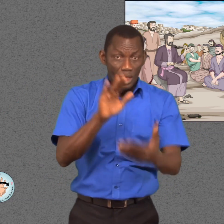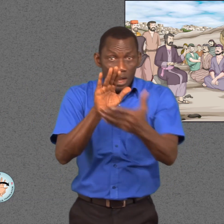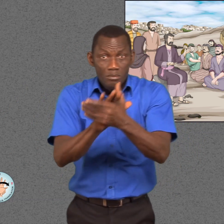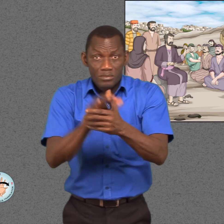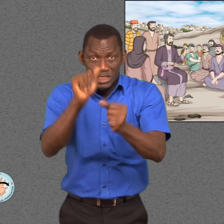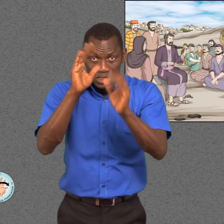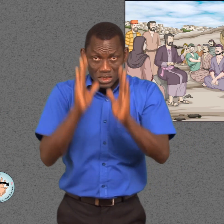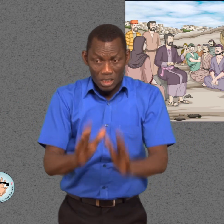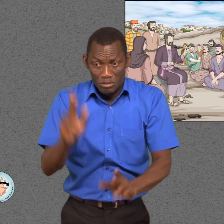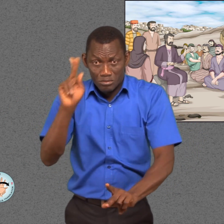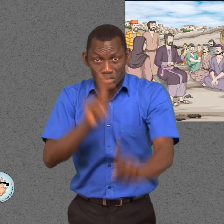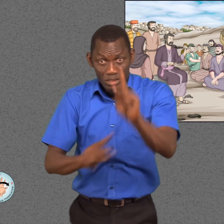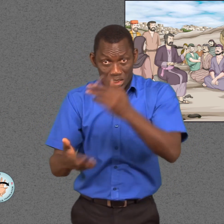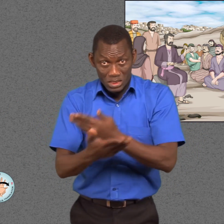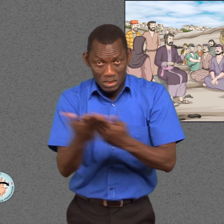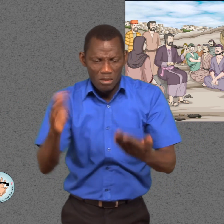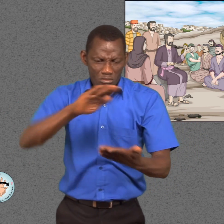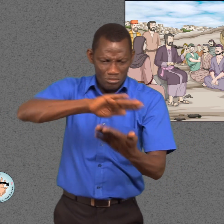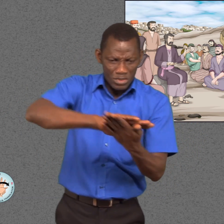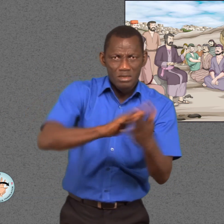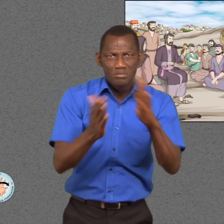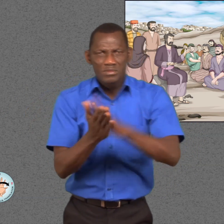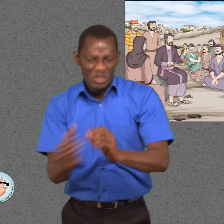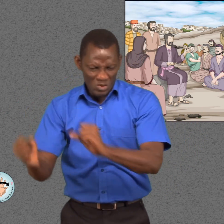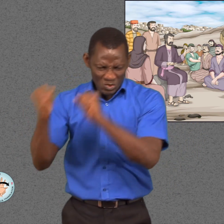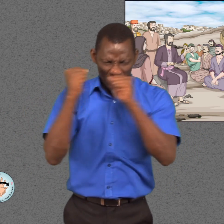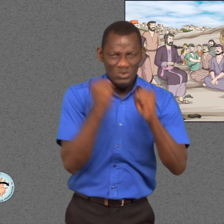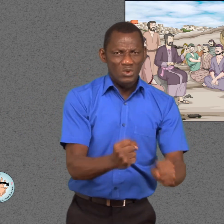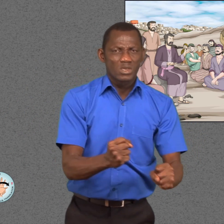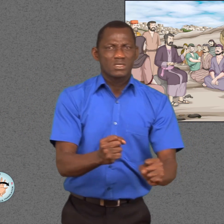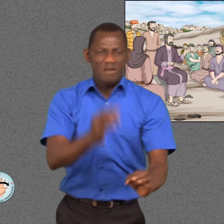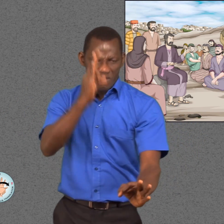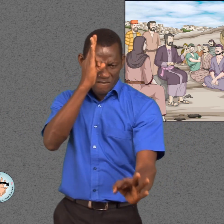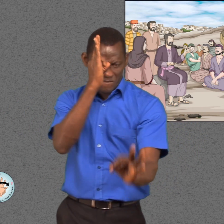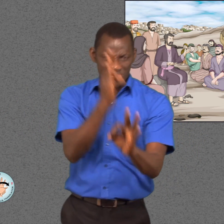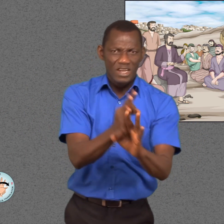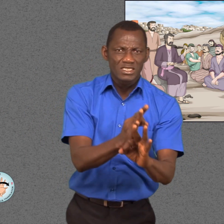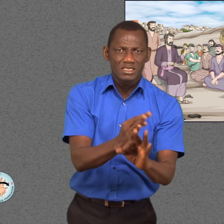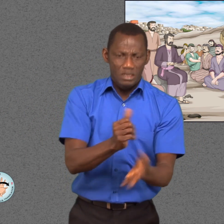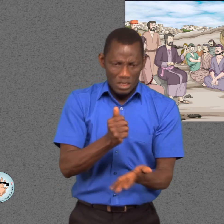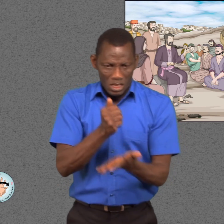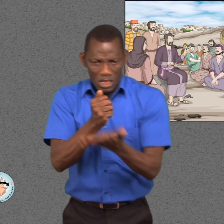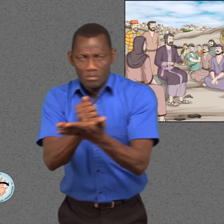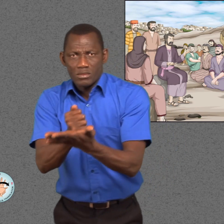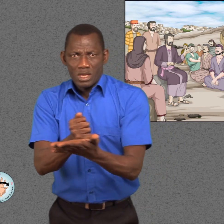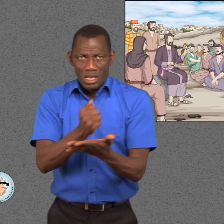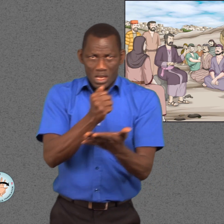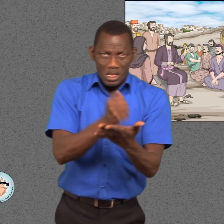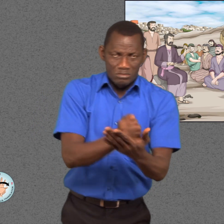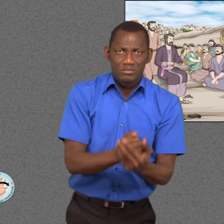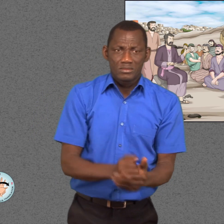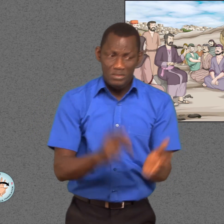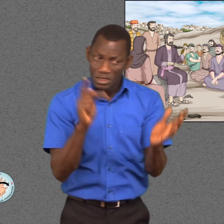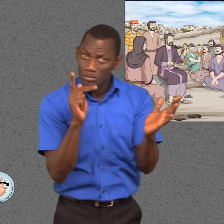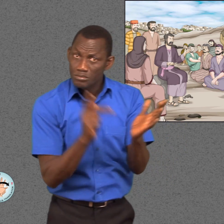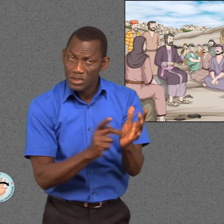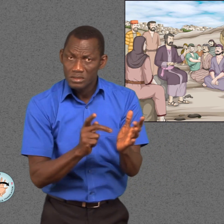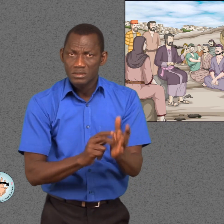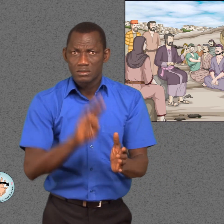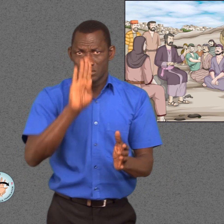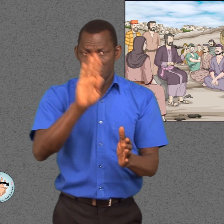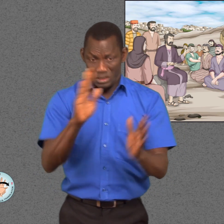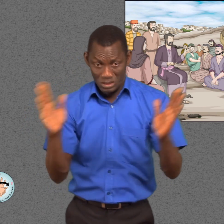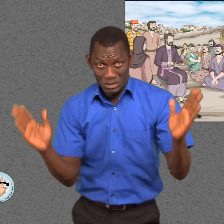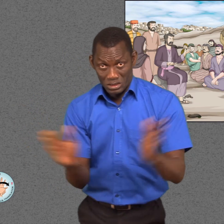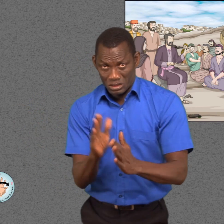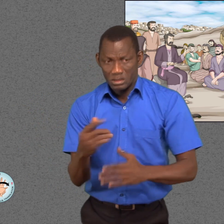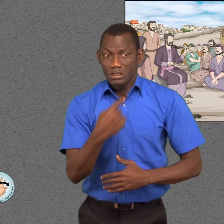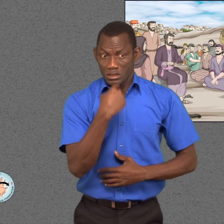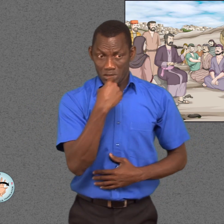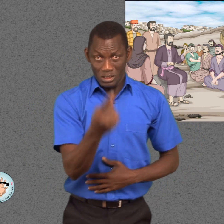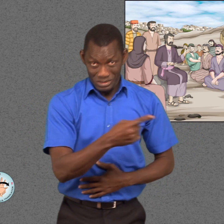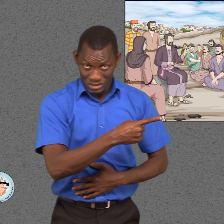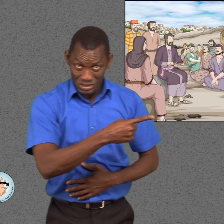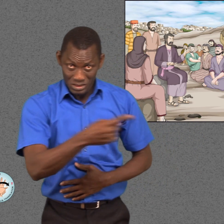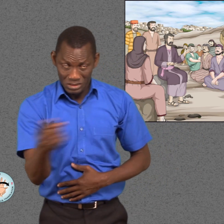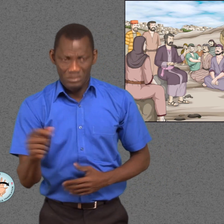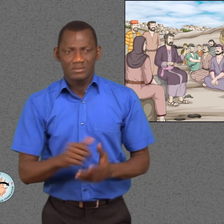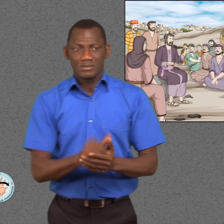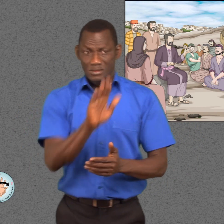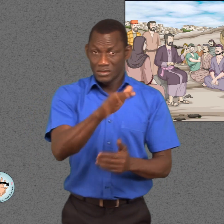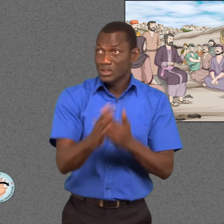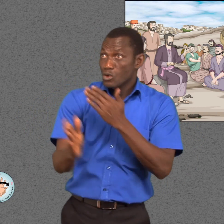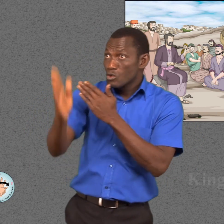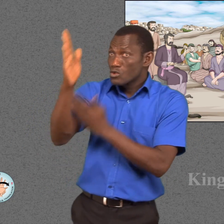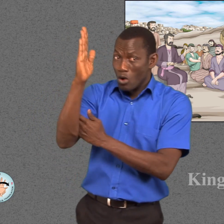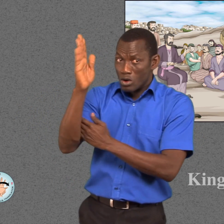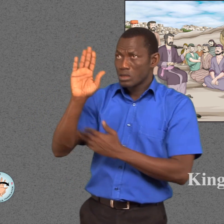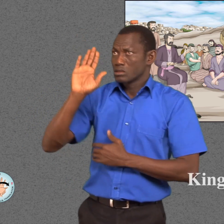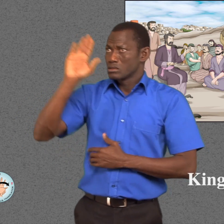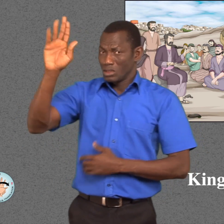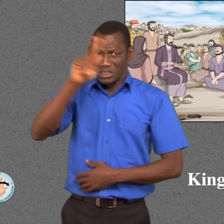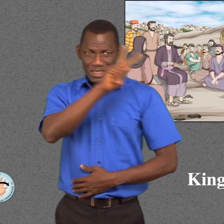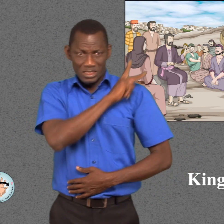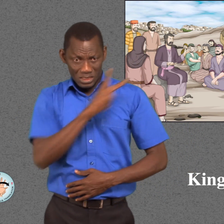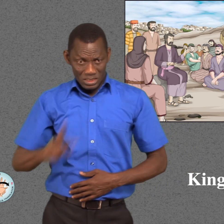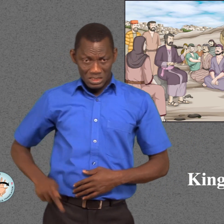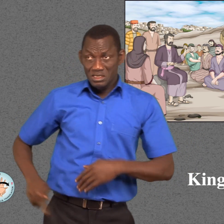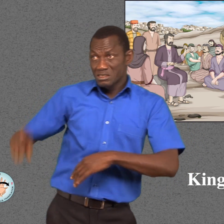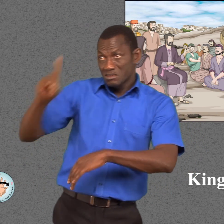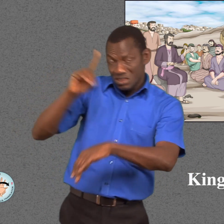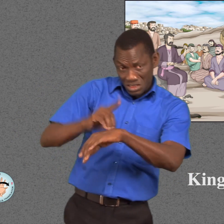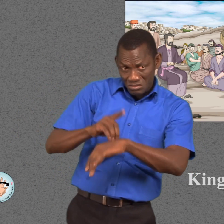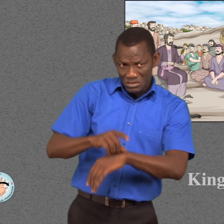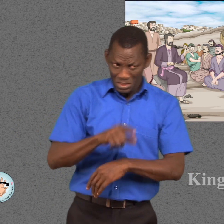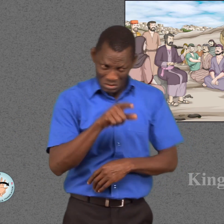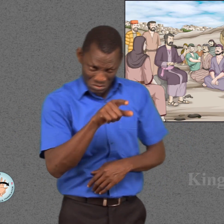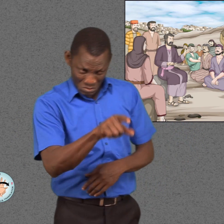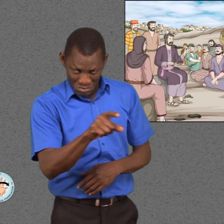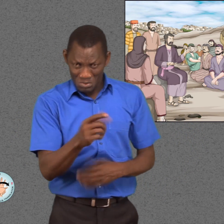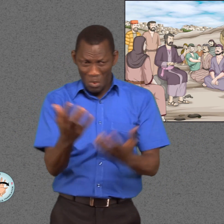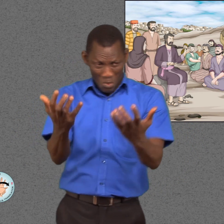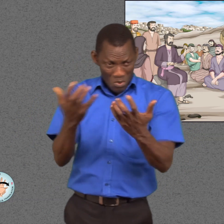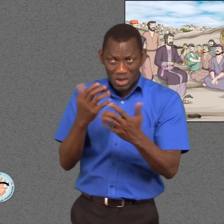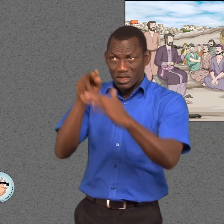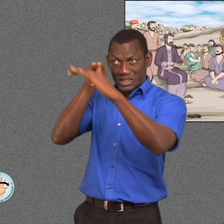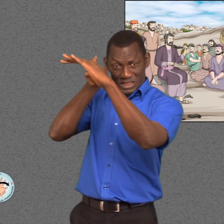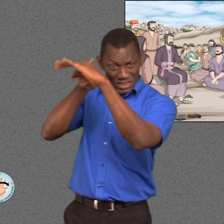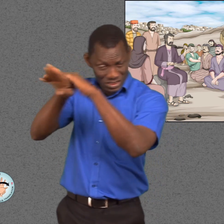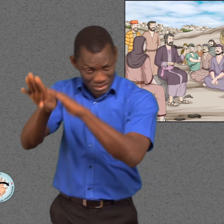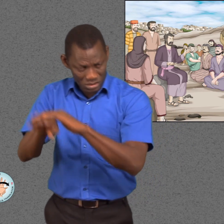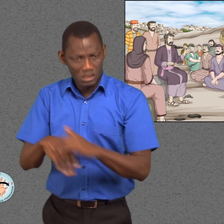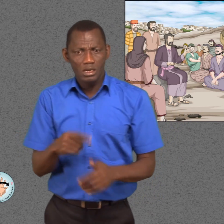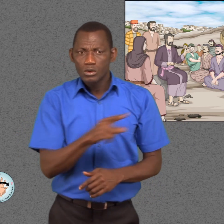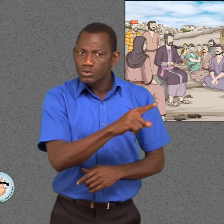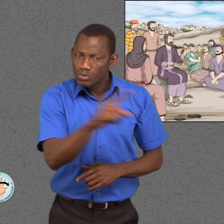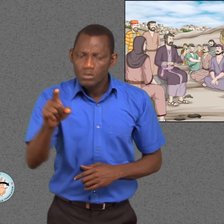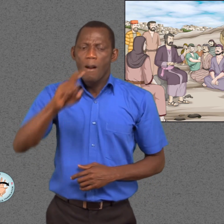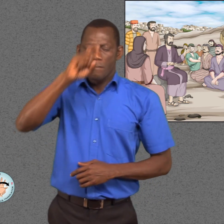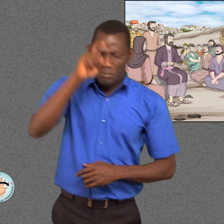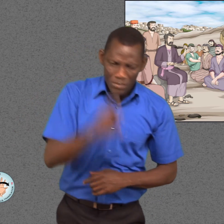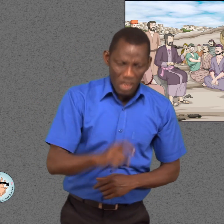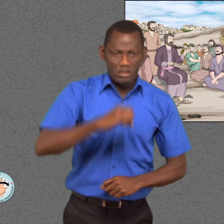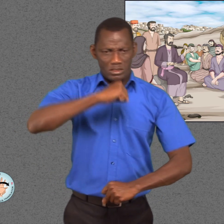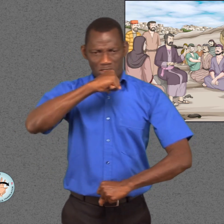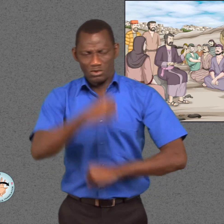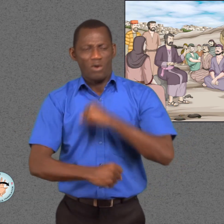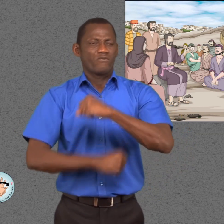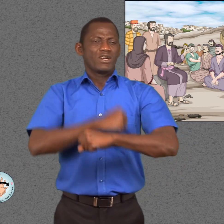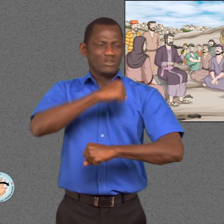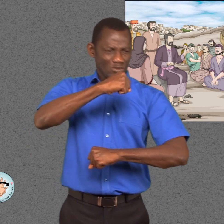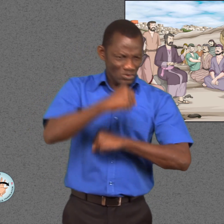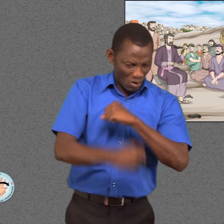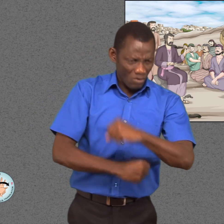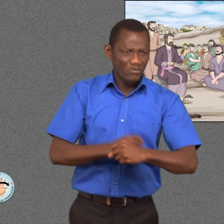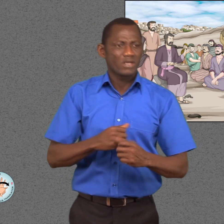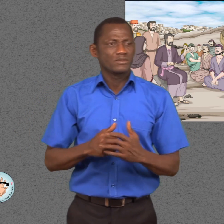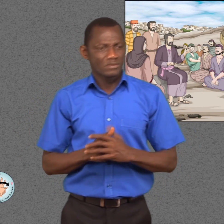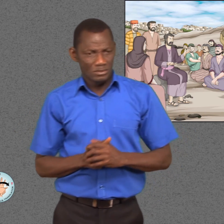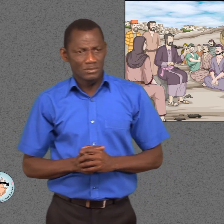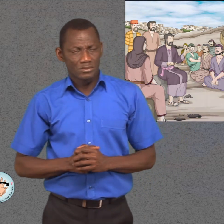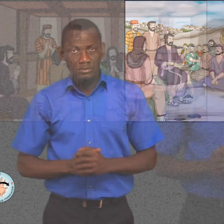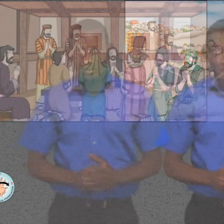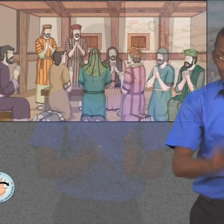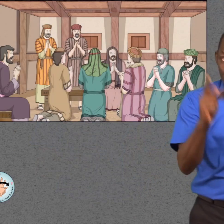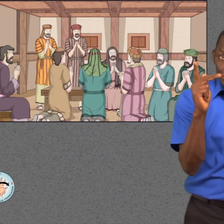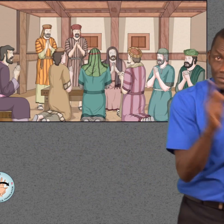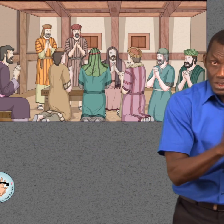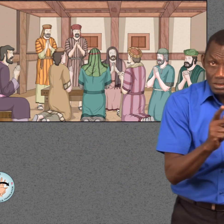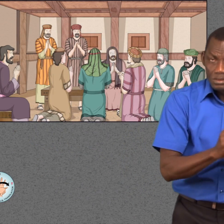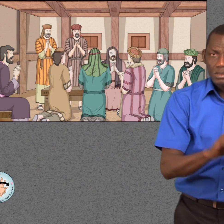“We must endure many hardships to enter the kingdom of God,” they said.